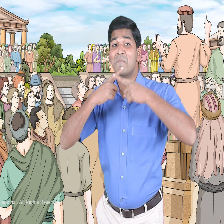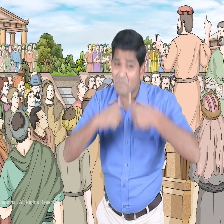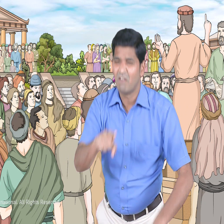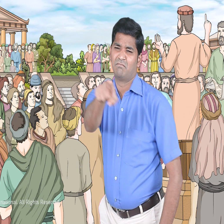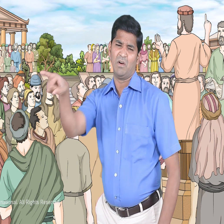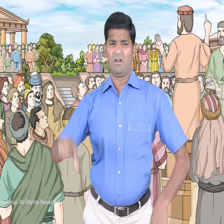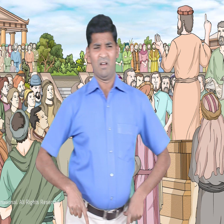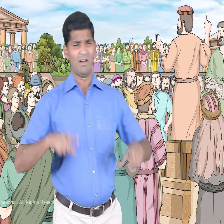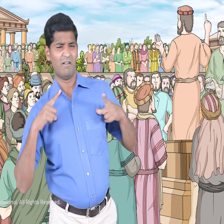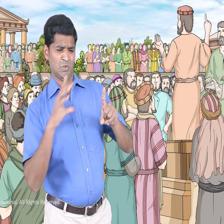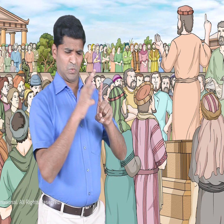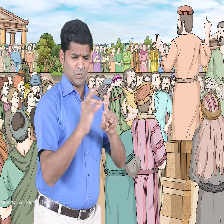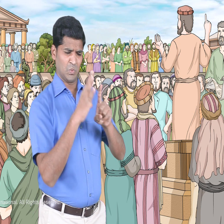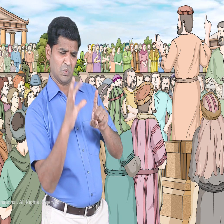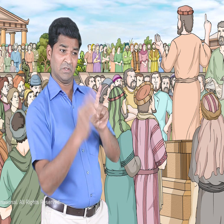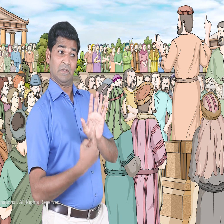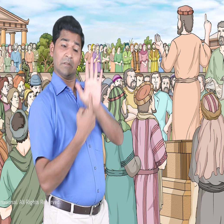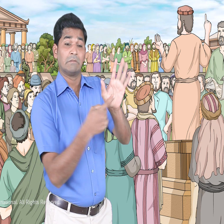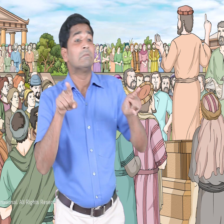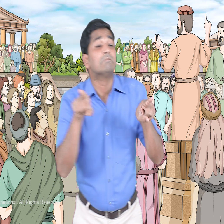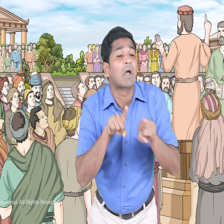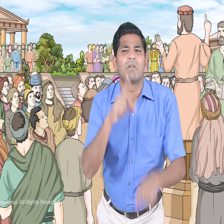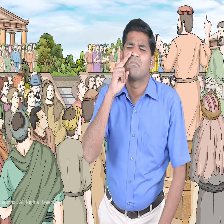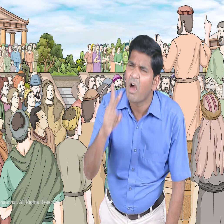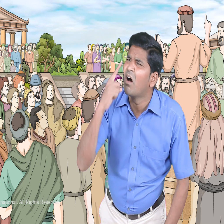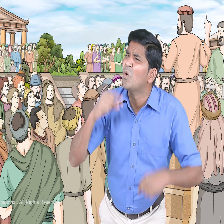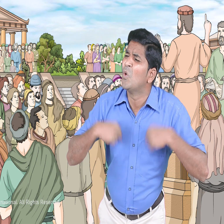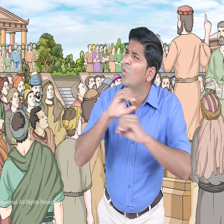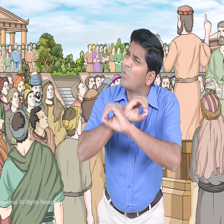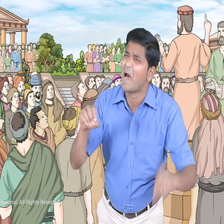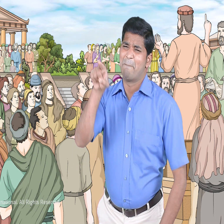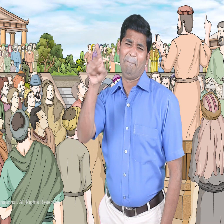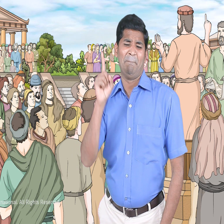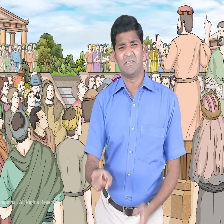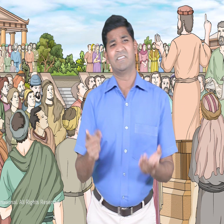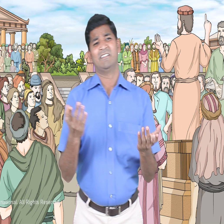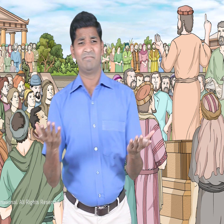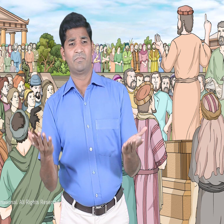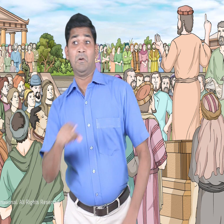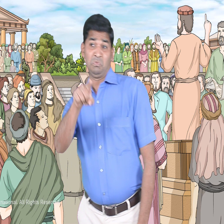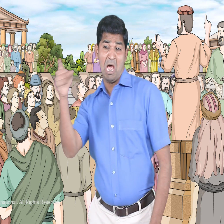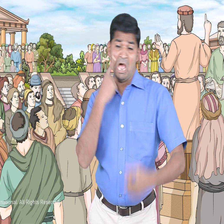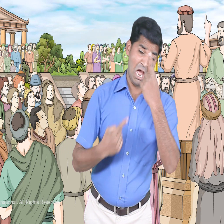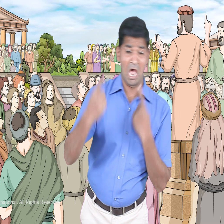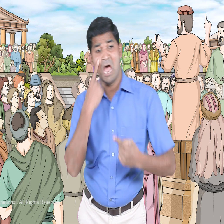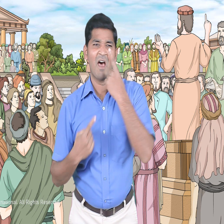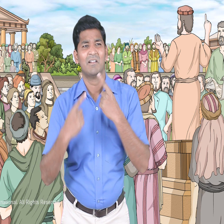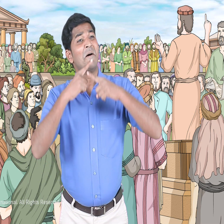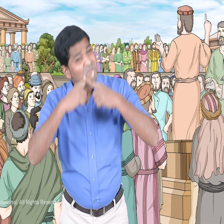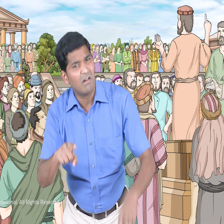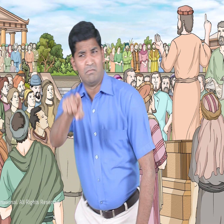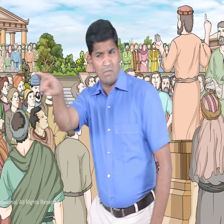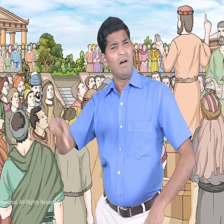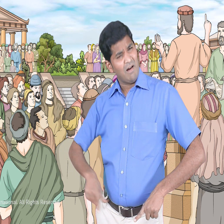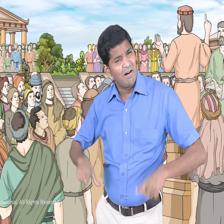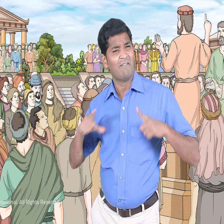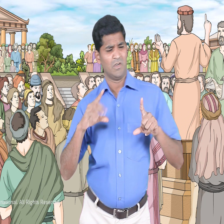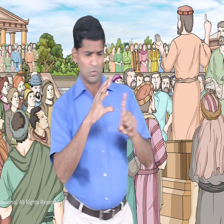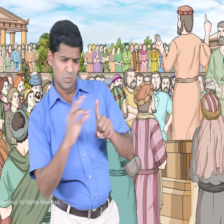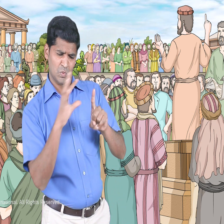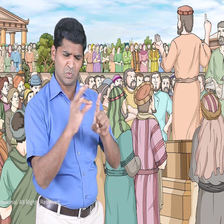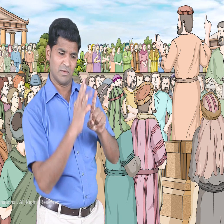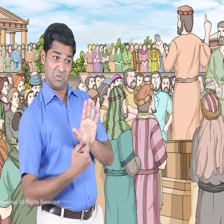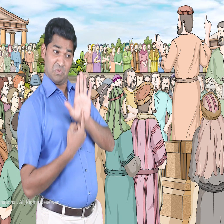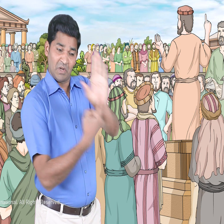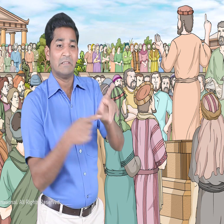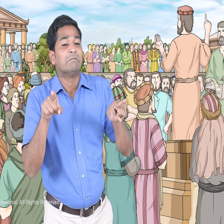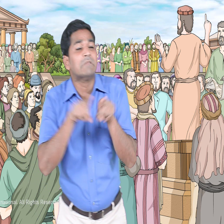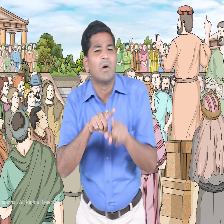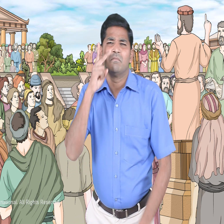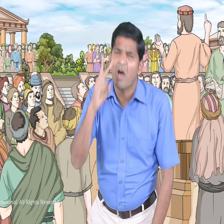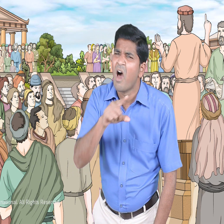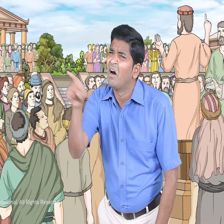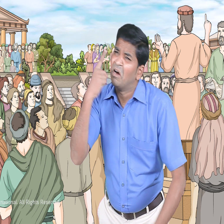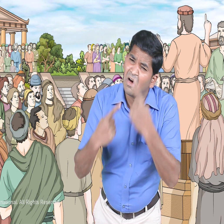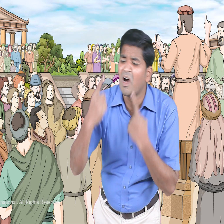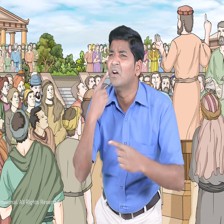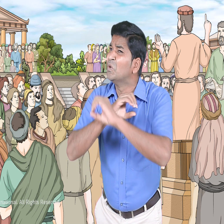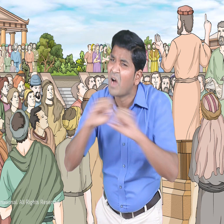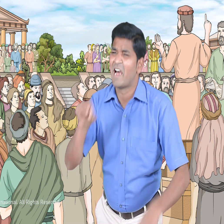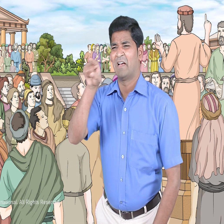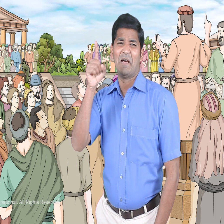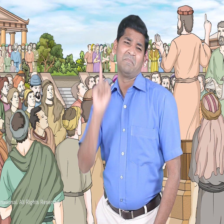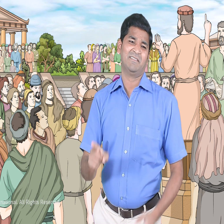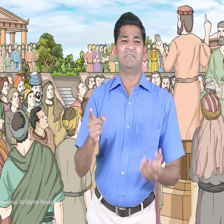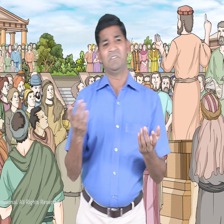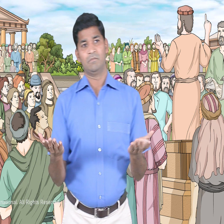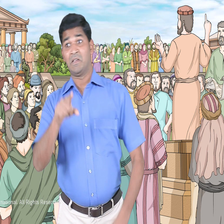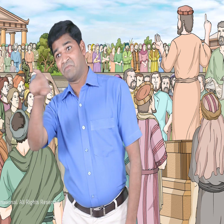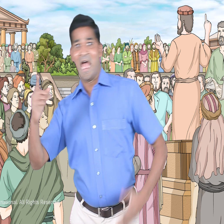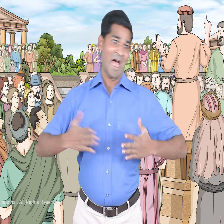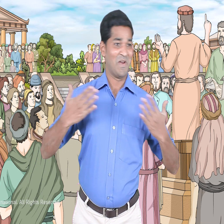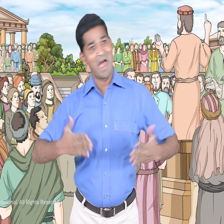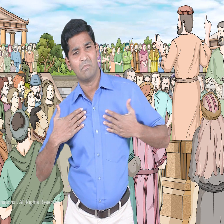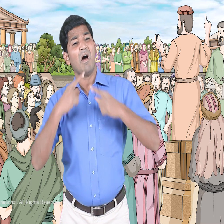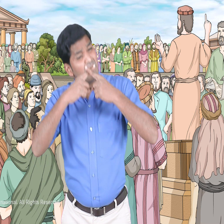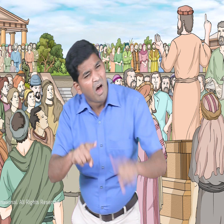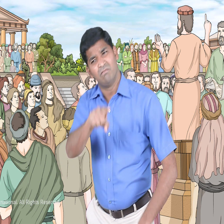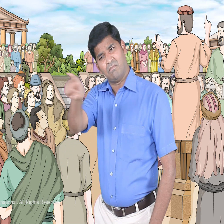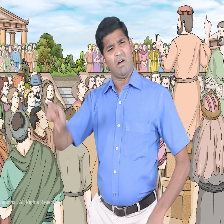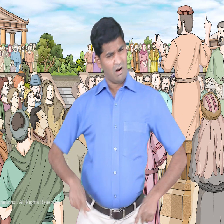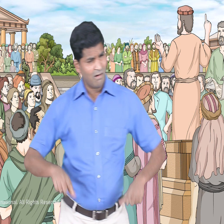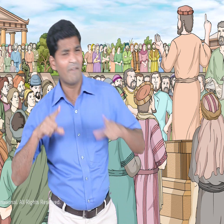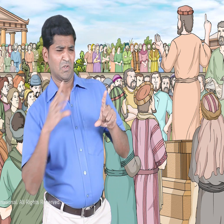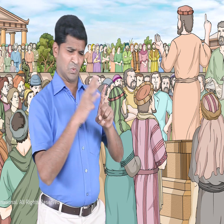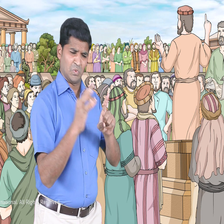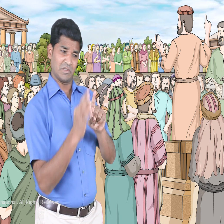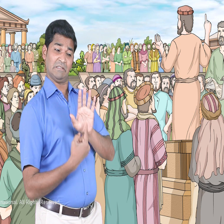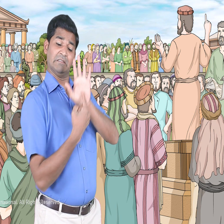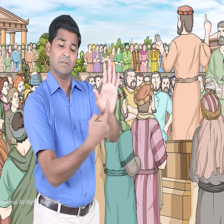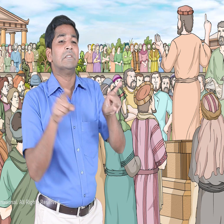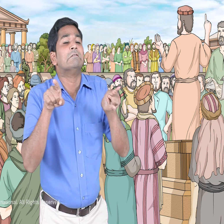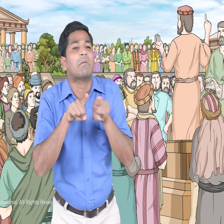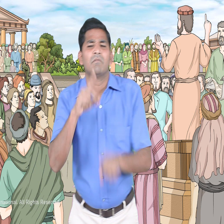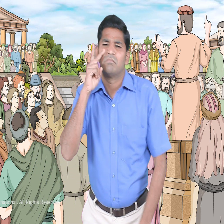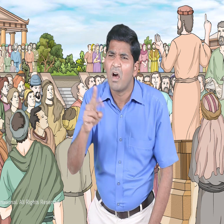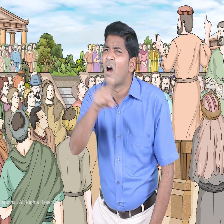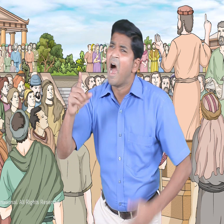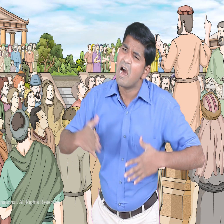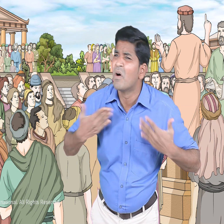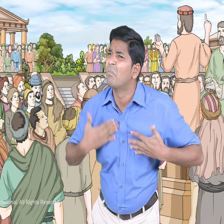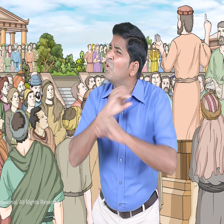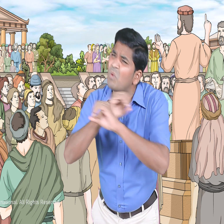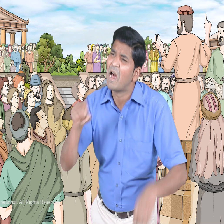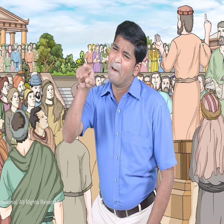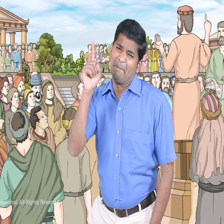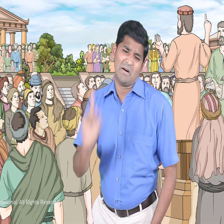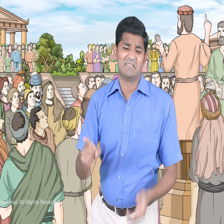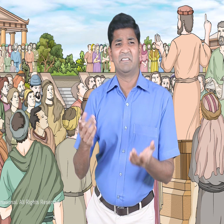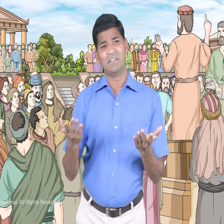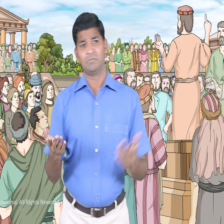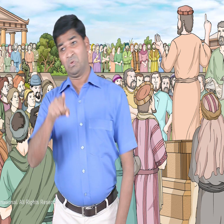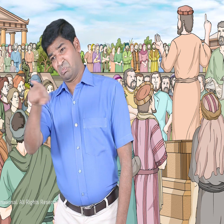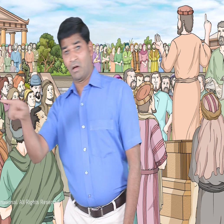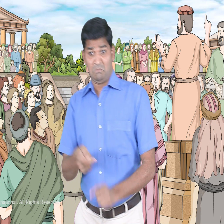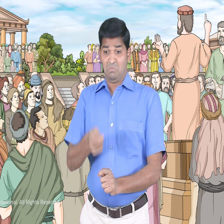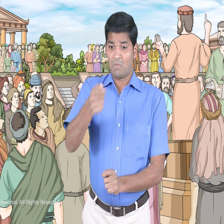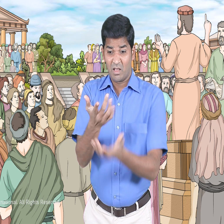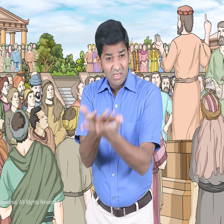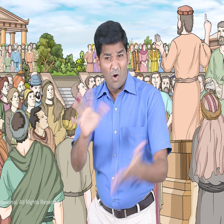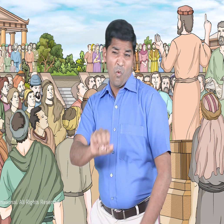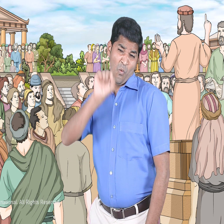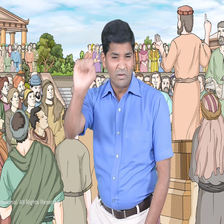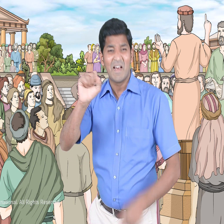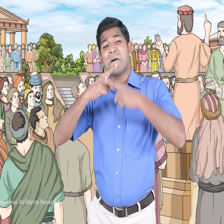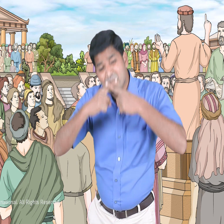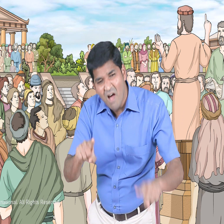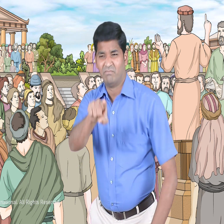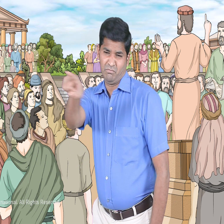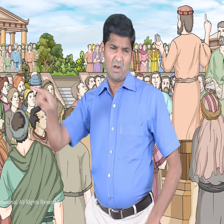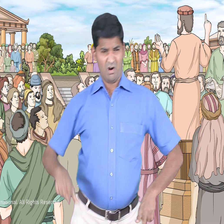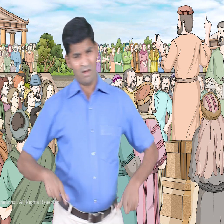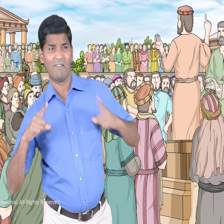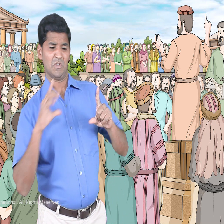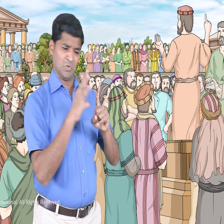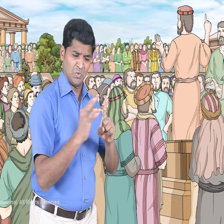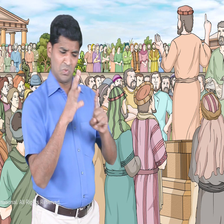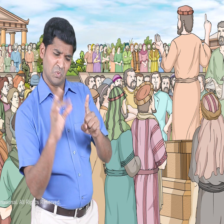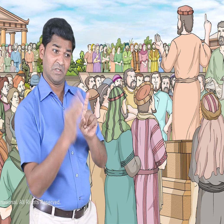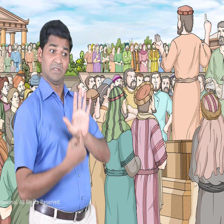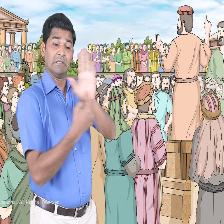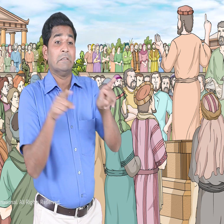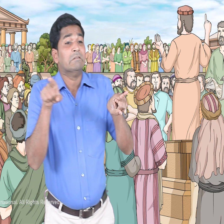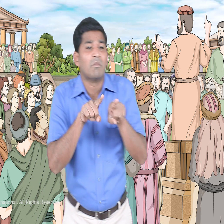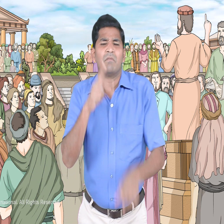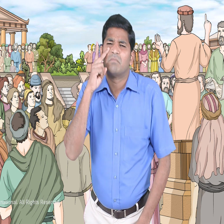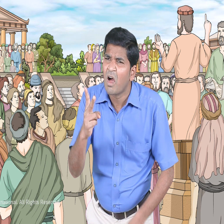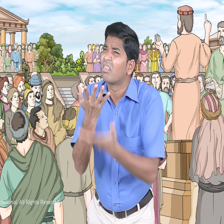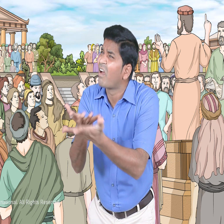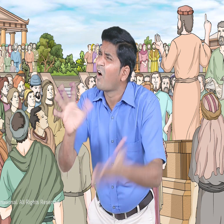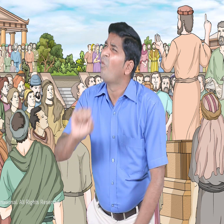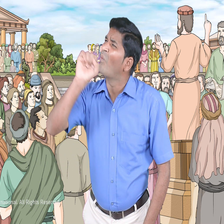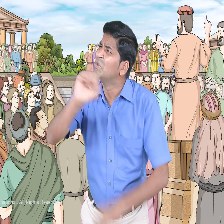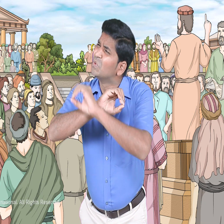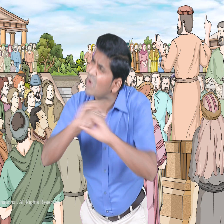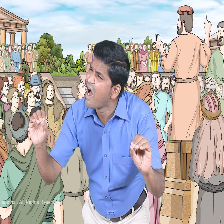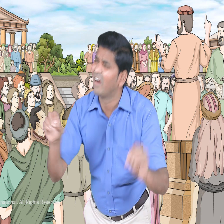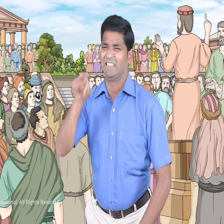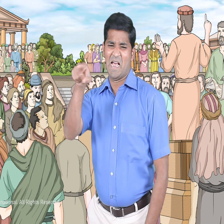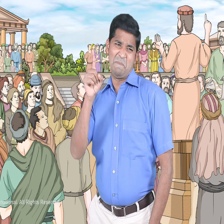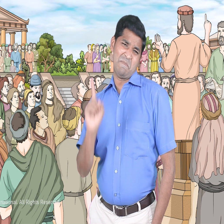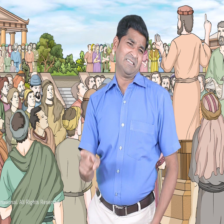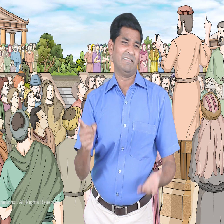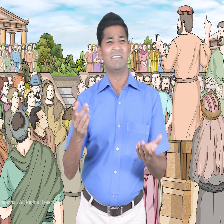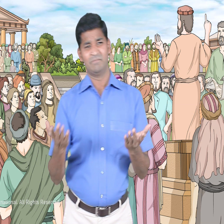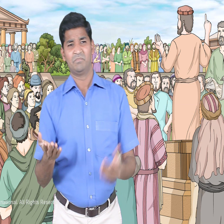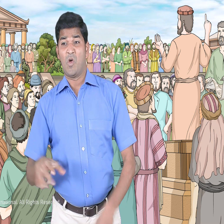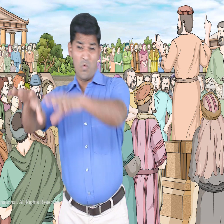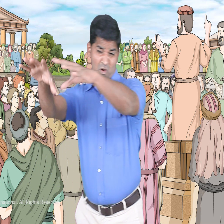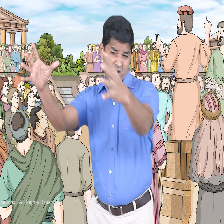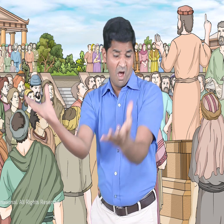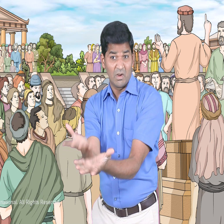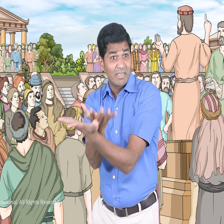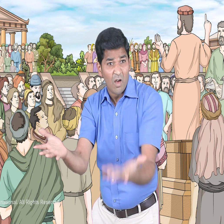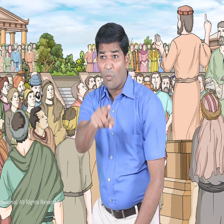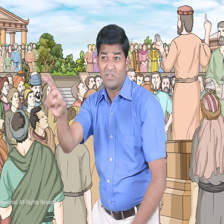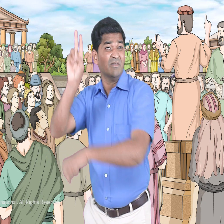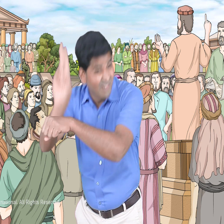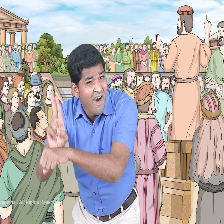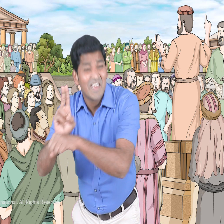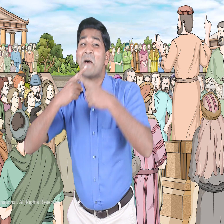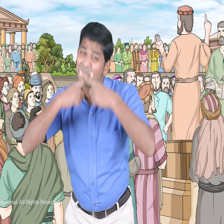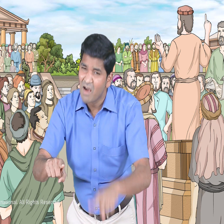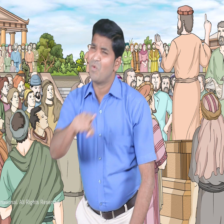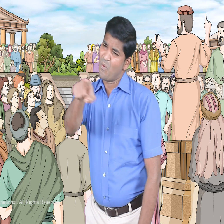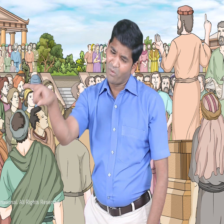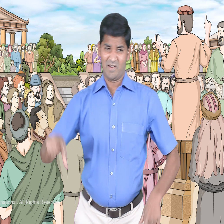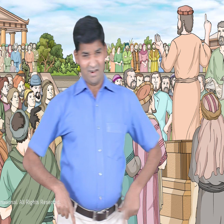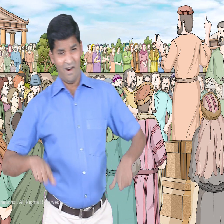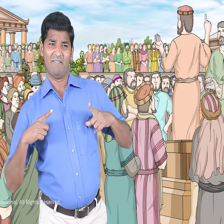From now on those who have wives should live as if they had none; those who weep, as if they did not; those who are joyful, as if they were not; those who make a purchase, as if they had nothing;